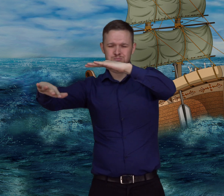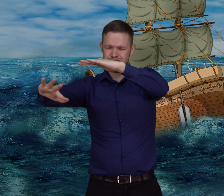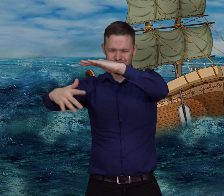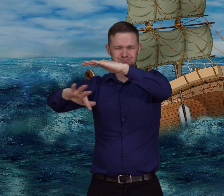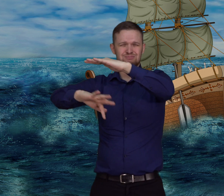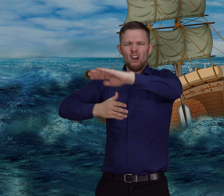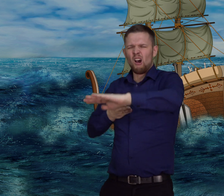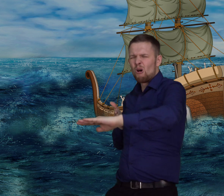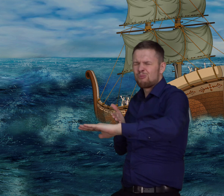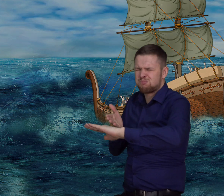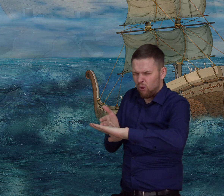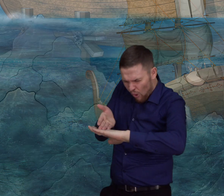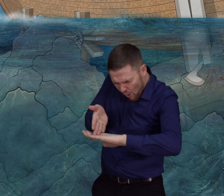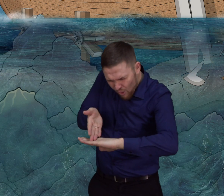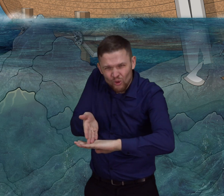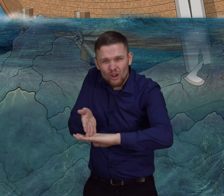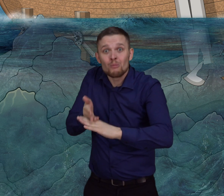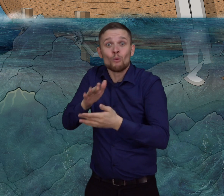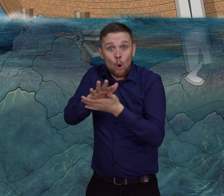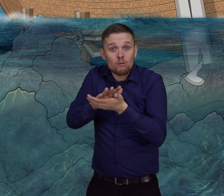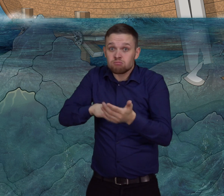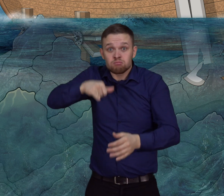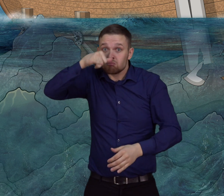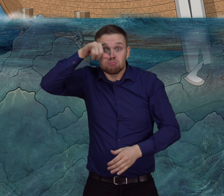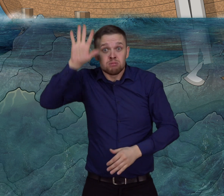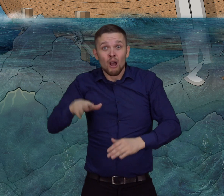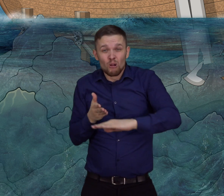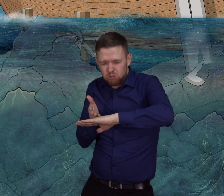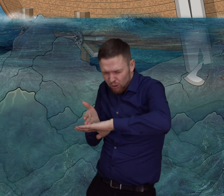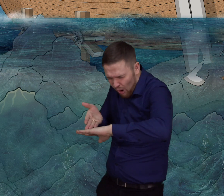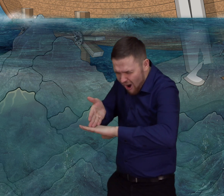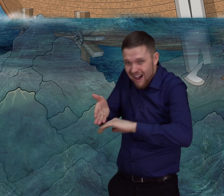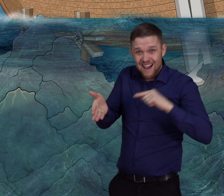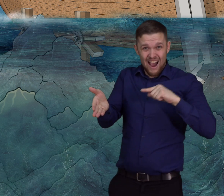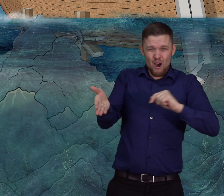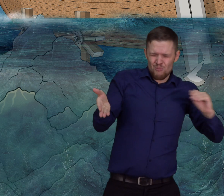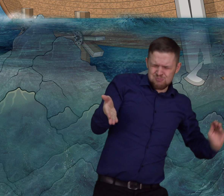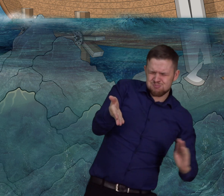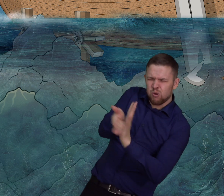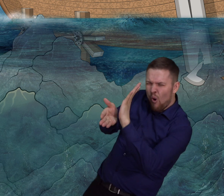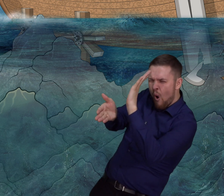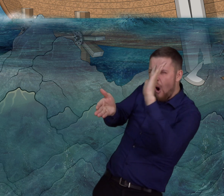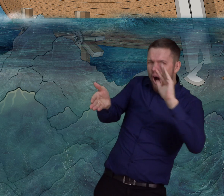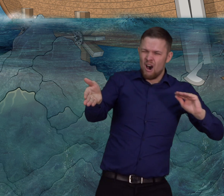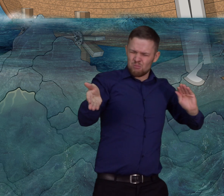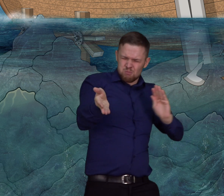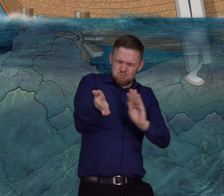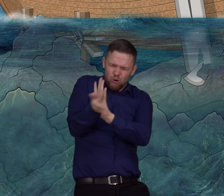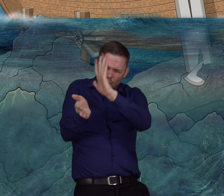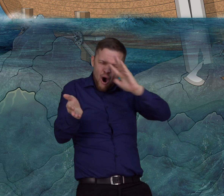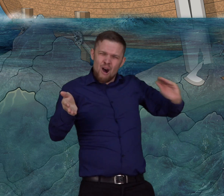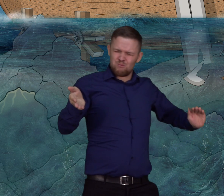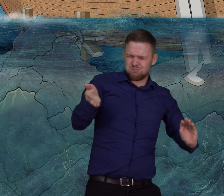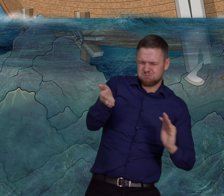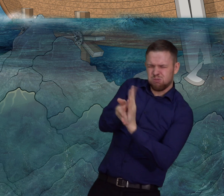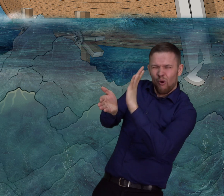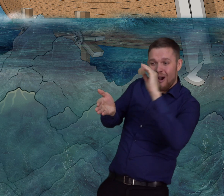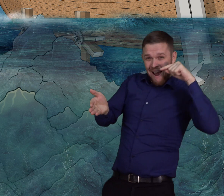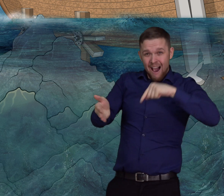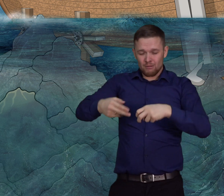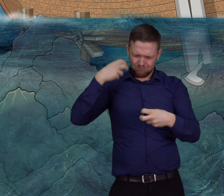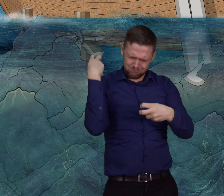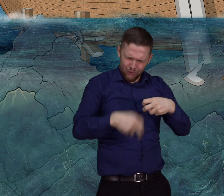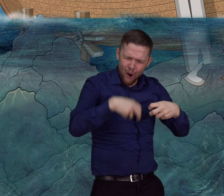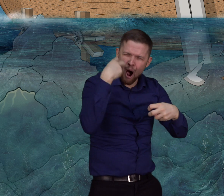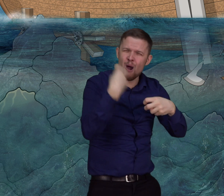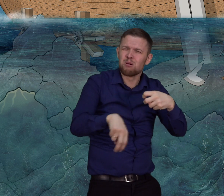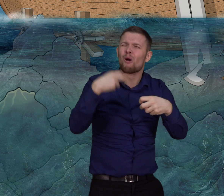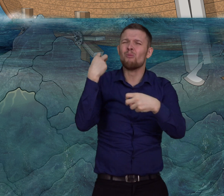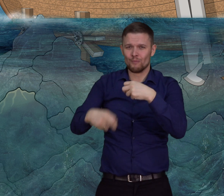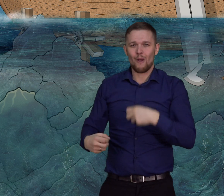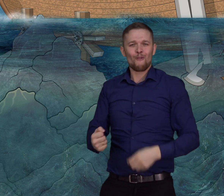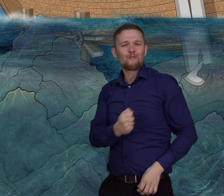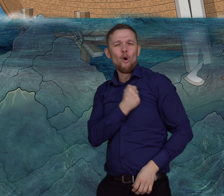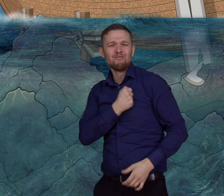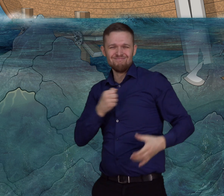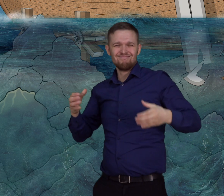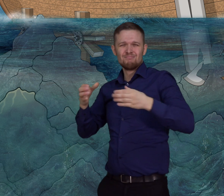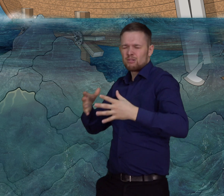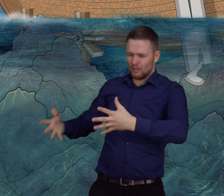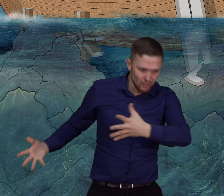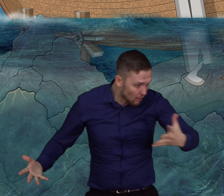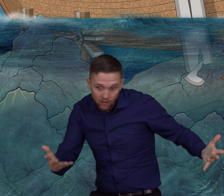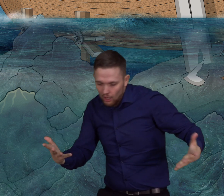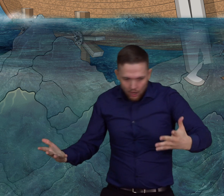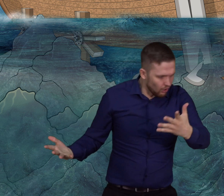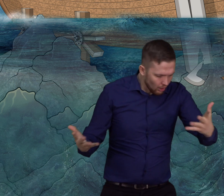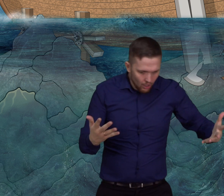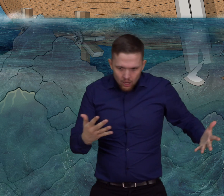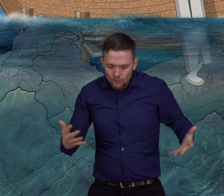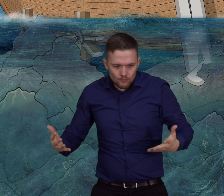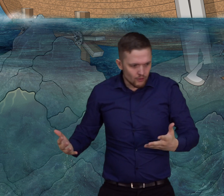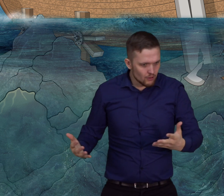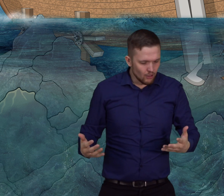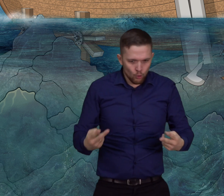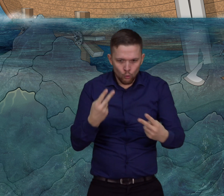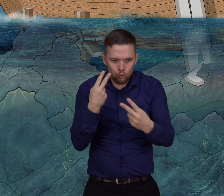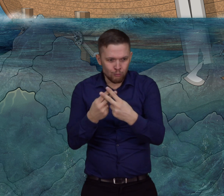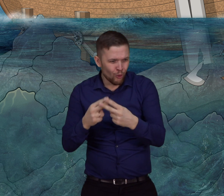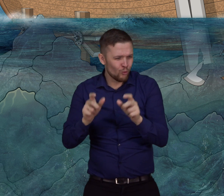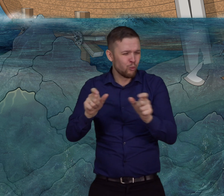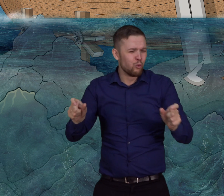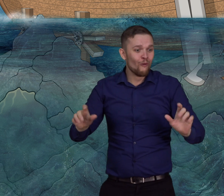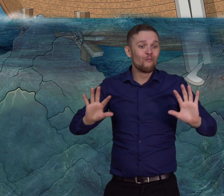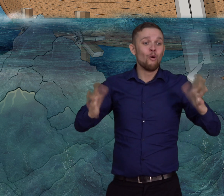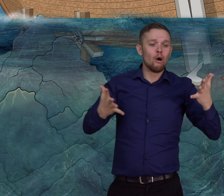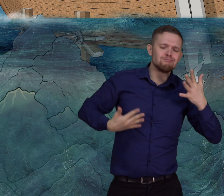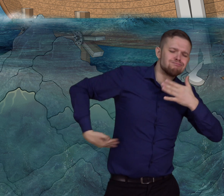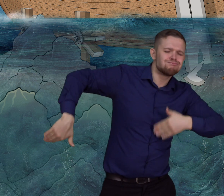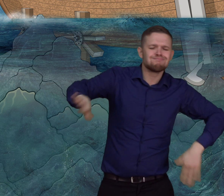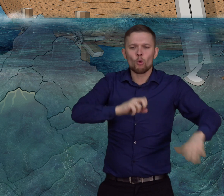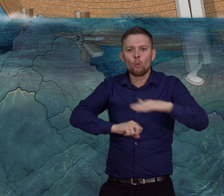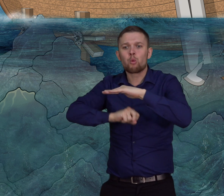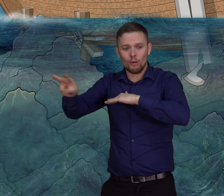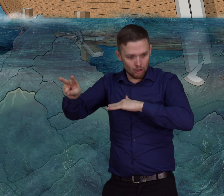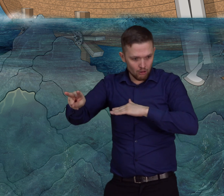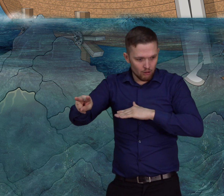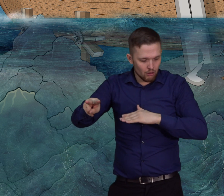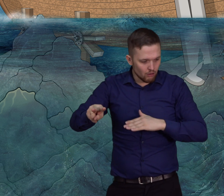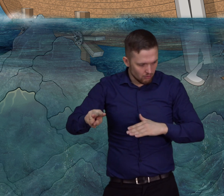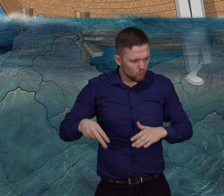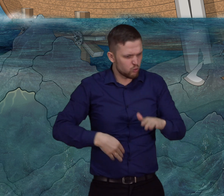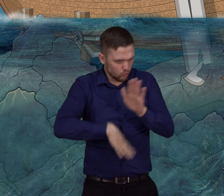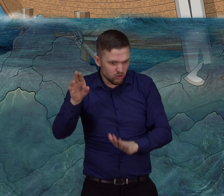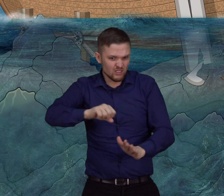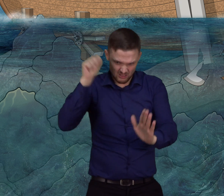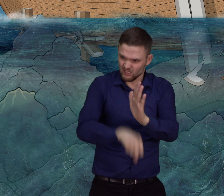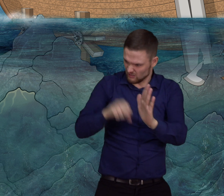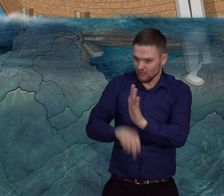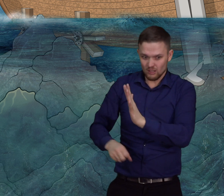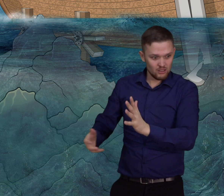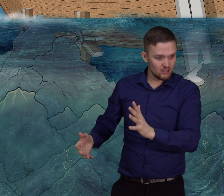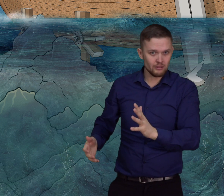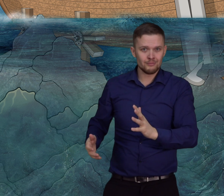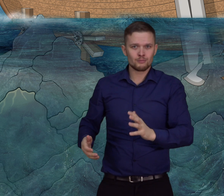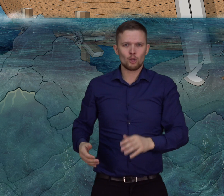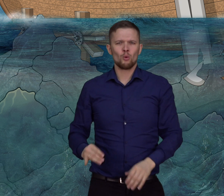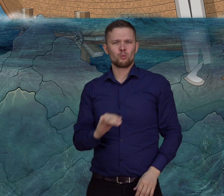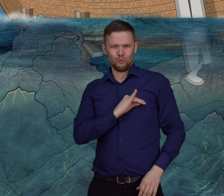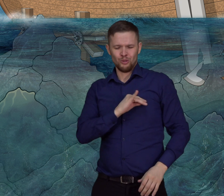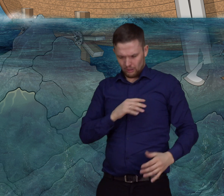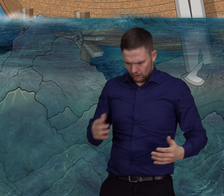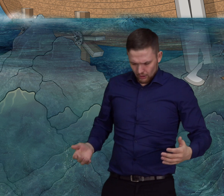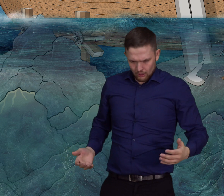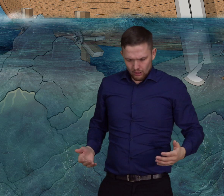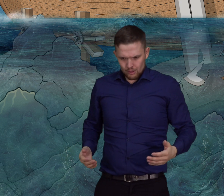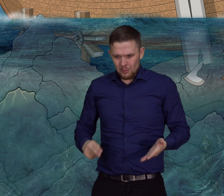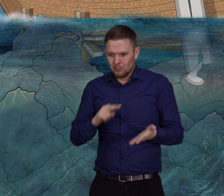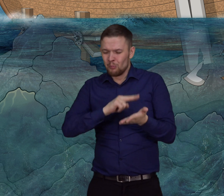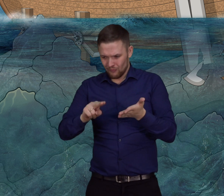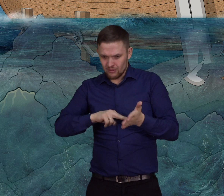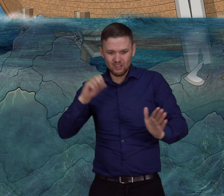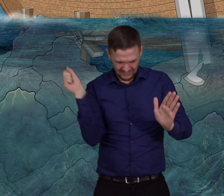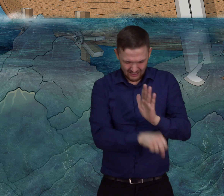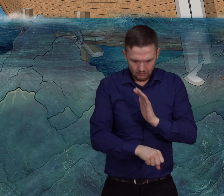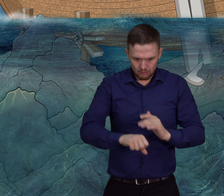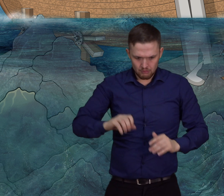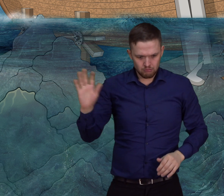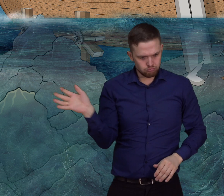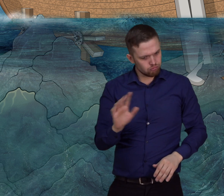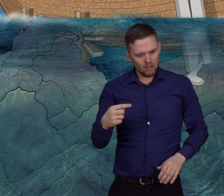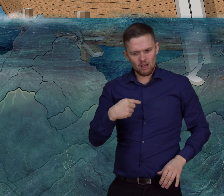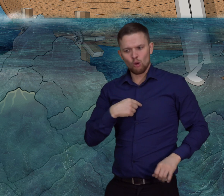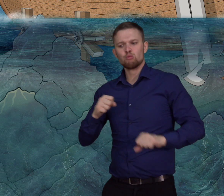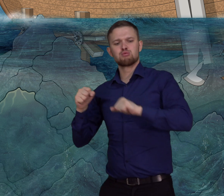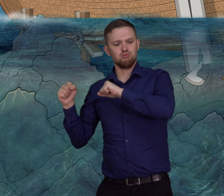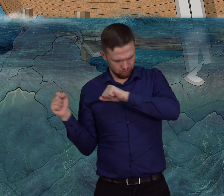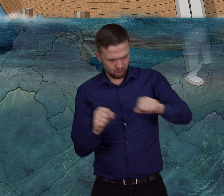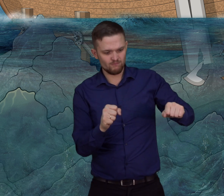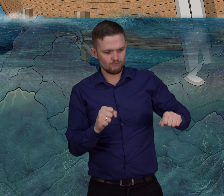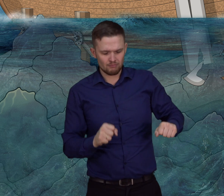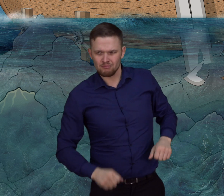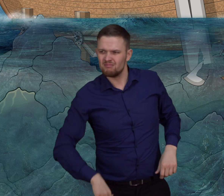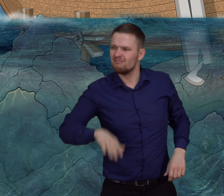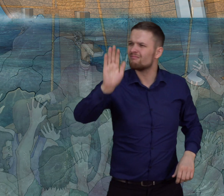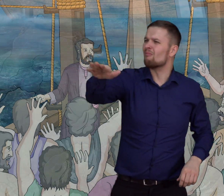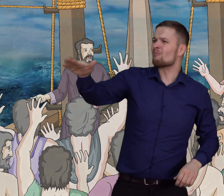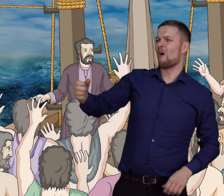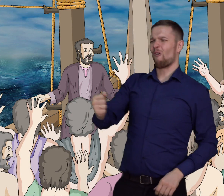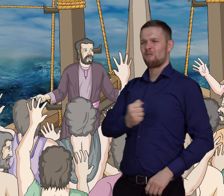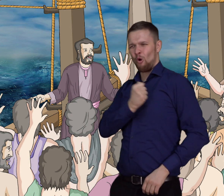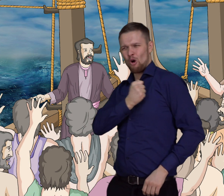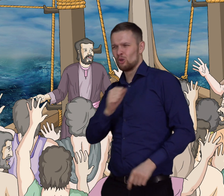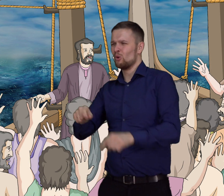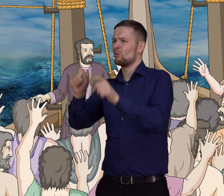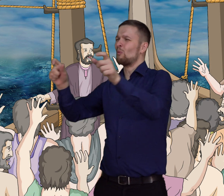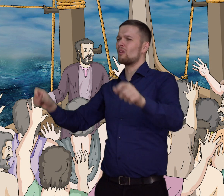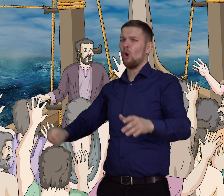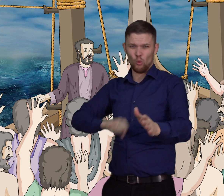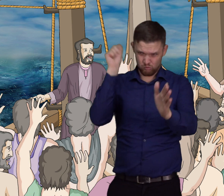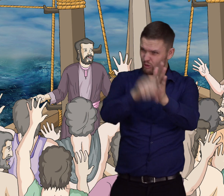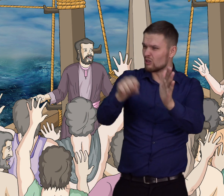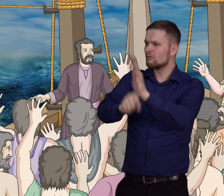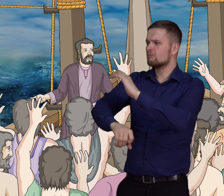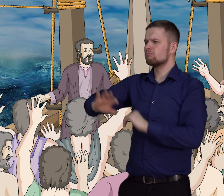But the vessel struck a sandbar and ran aground. The bow stuck fast and would not move, and the stern was being broken up by the pounding of the waves.